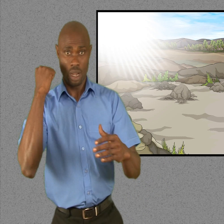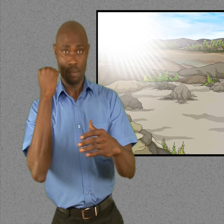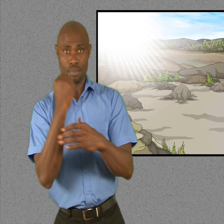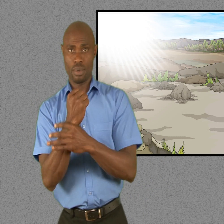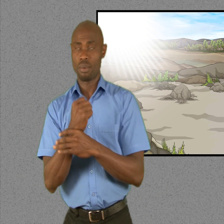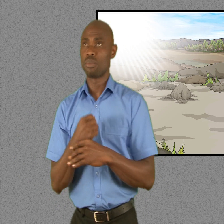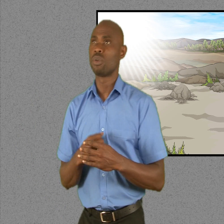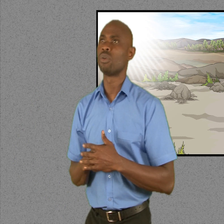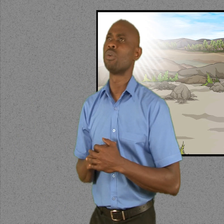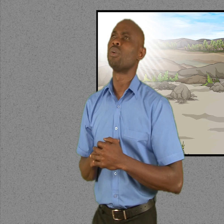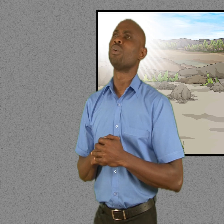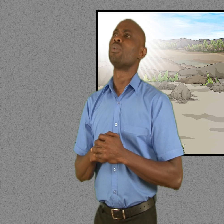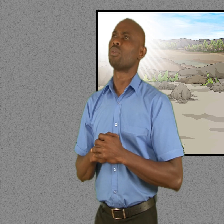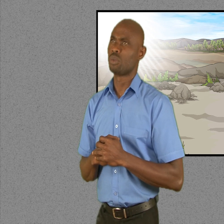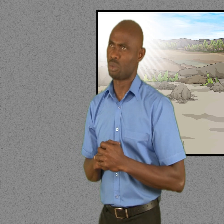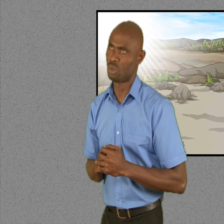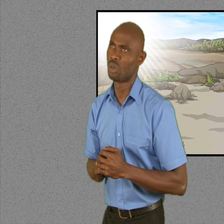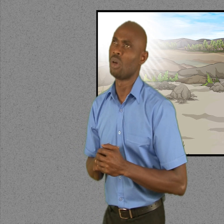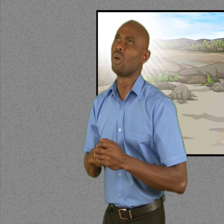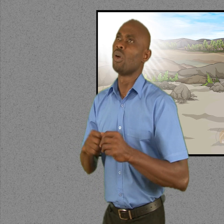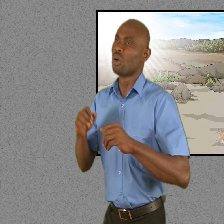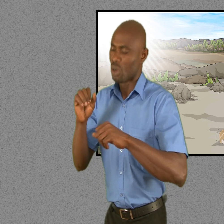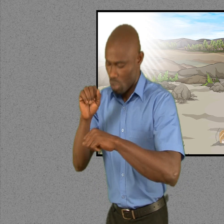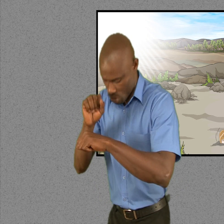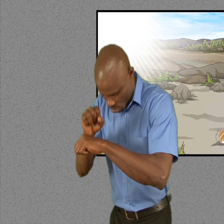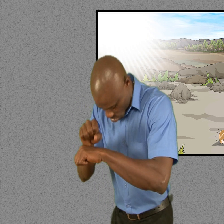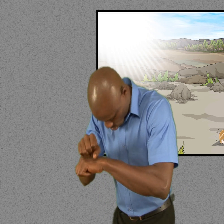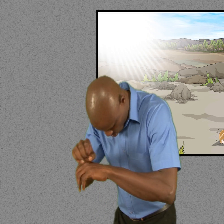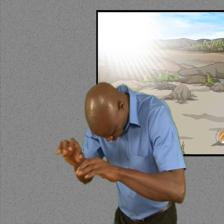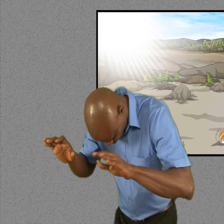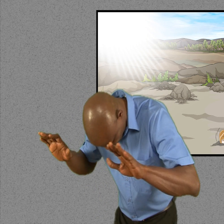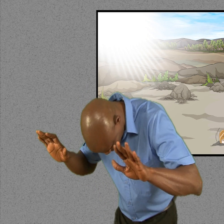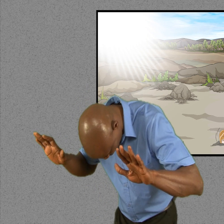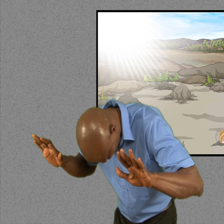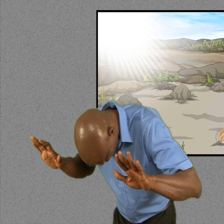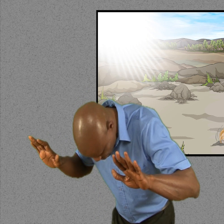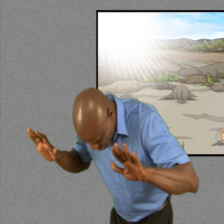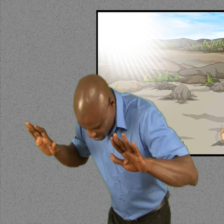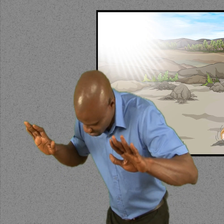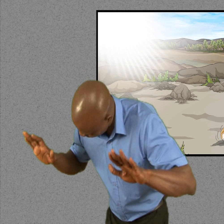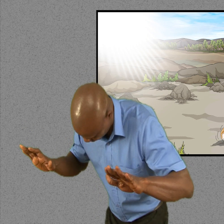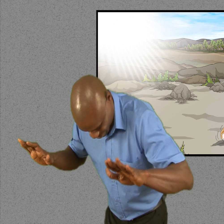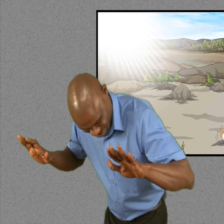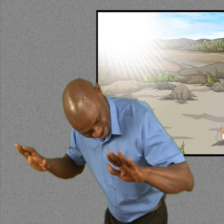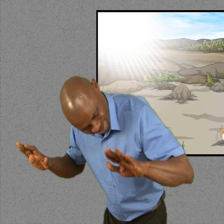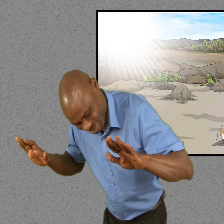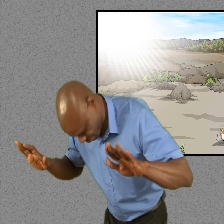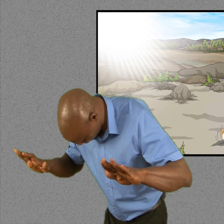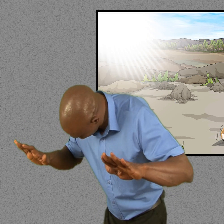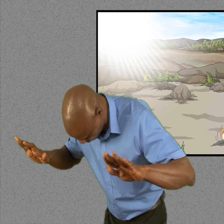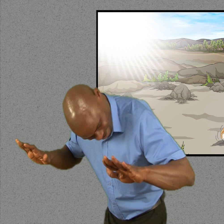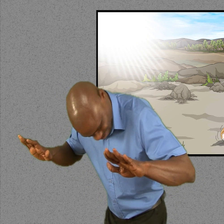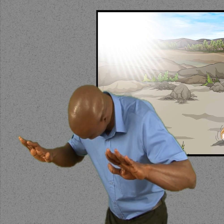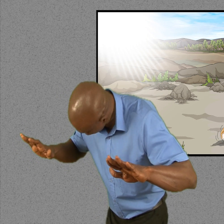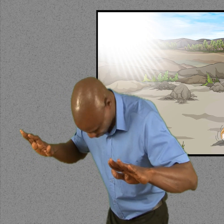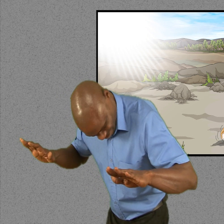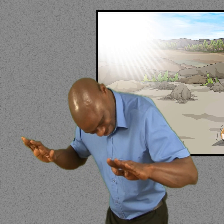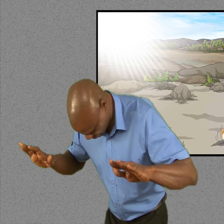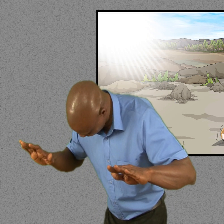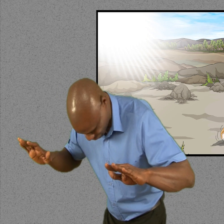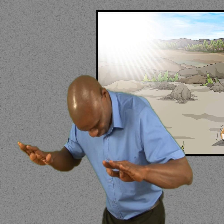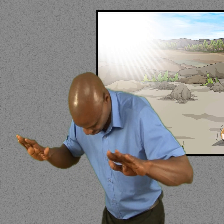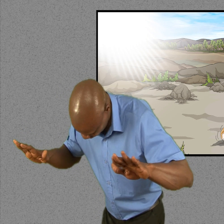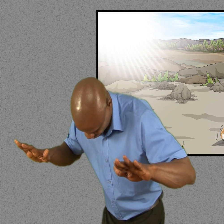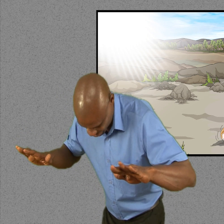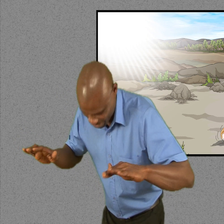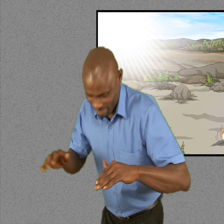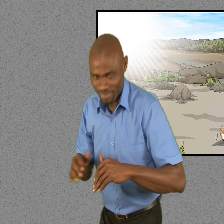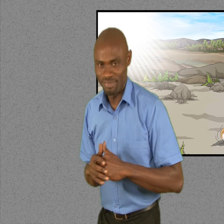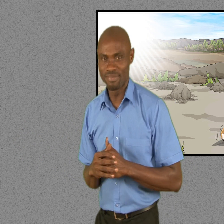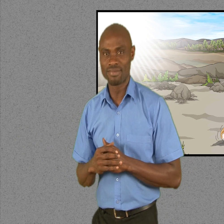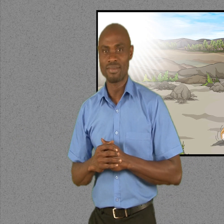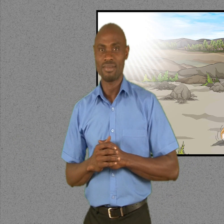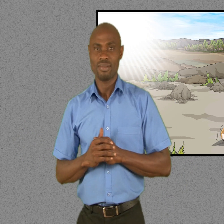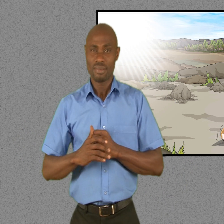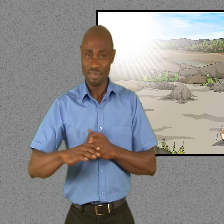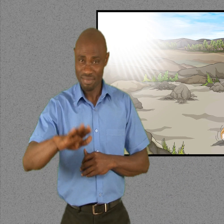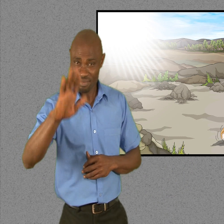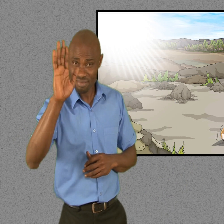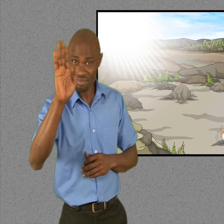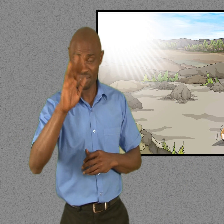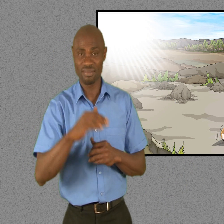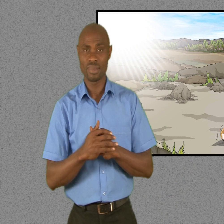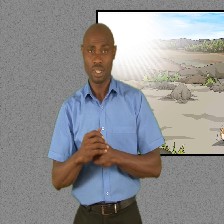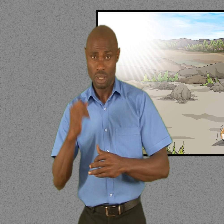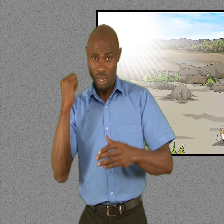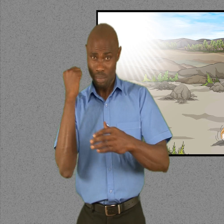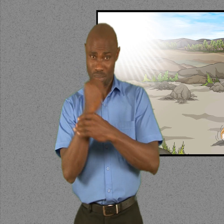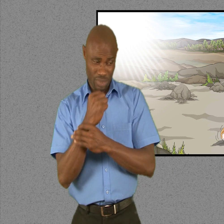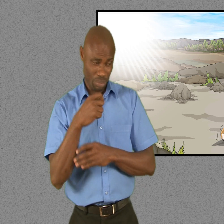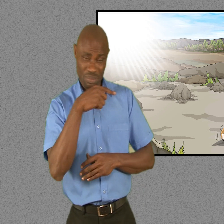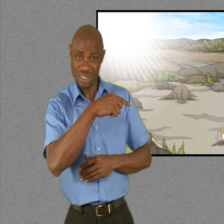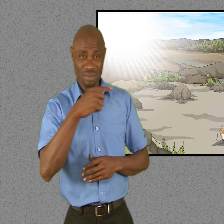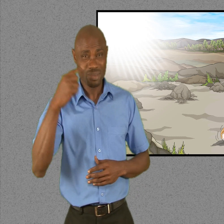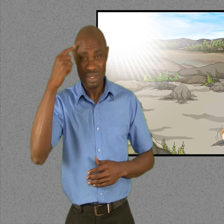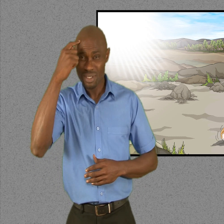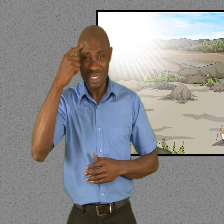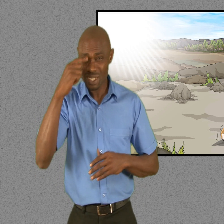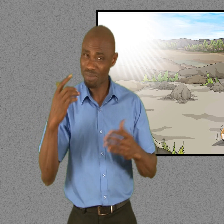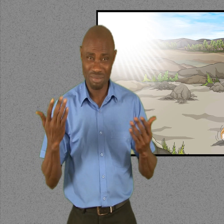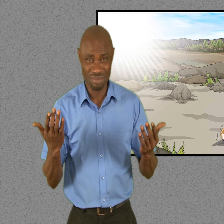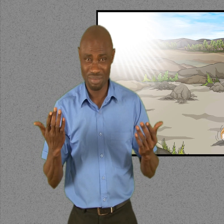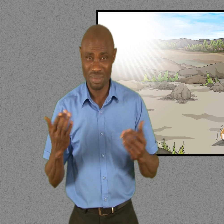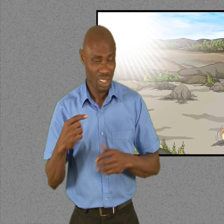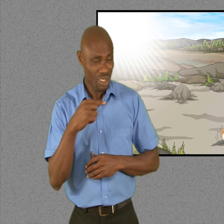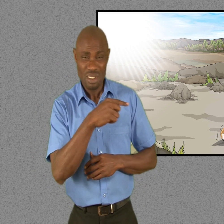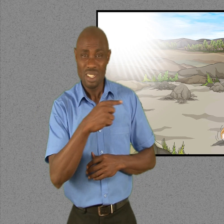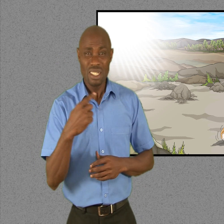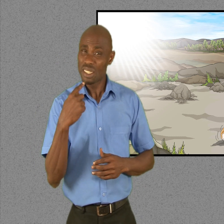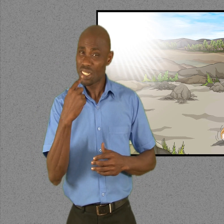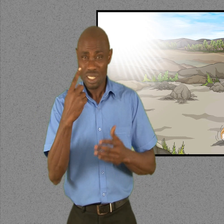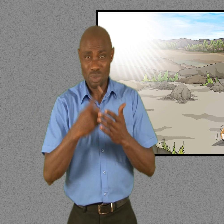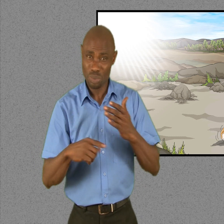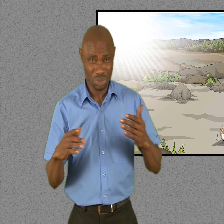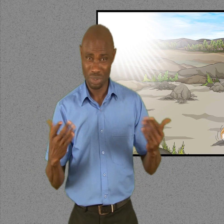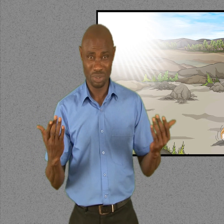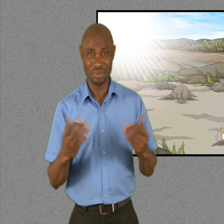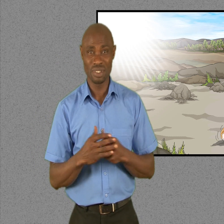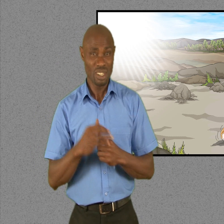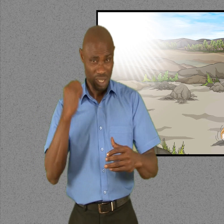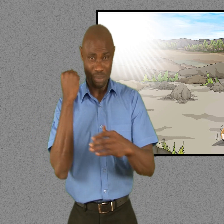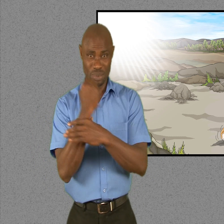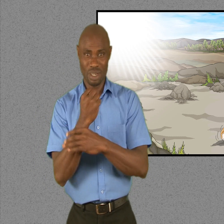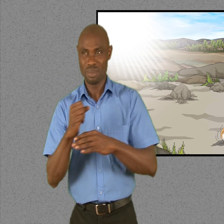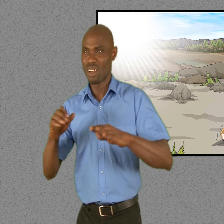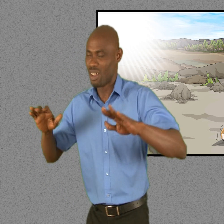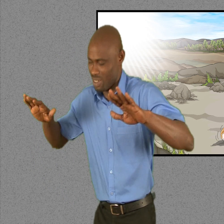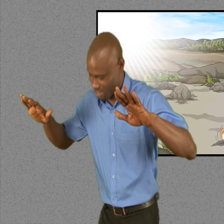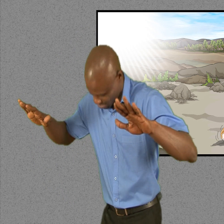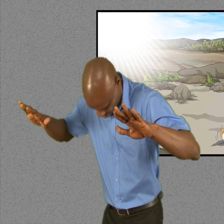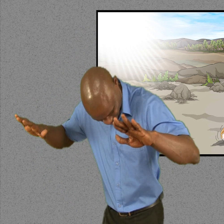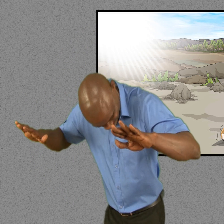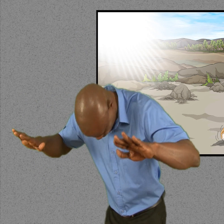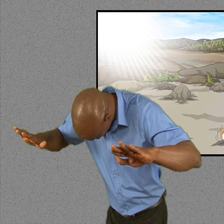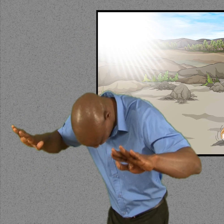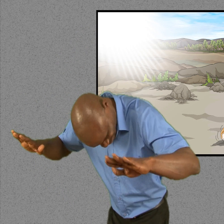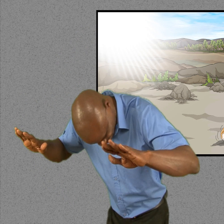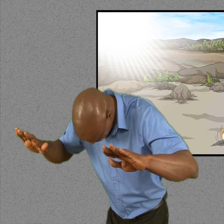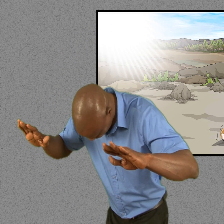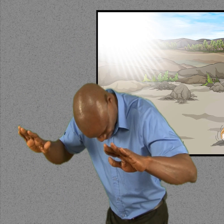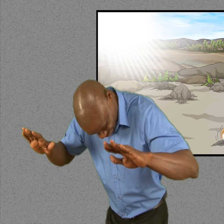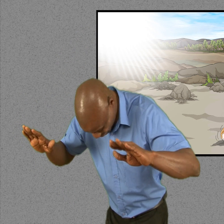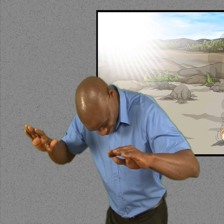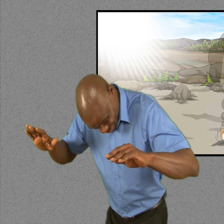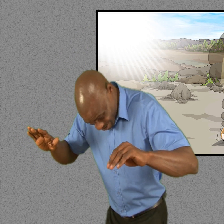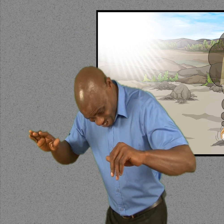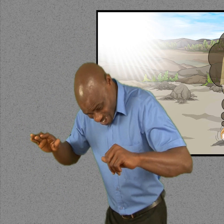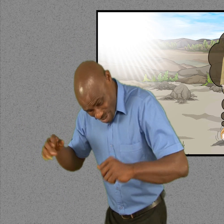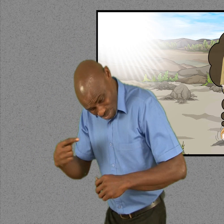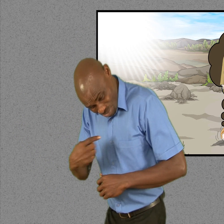Abraham fell facedown.